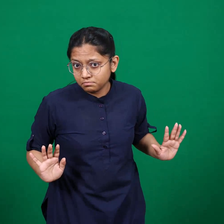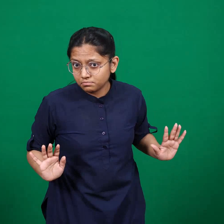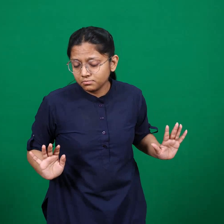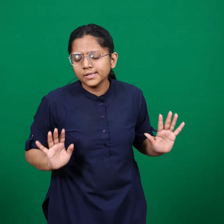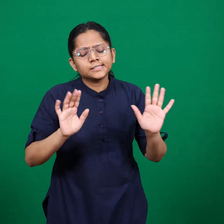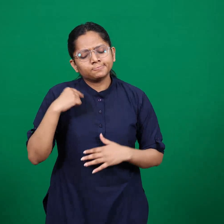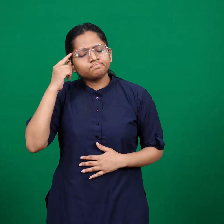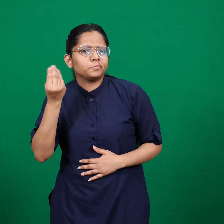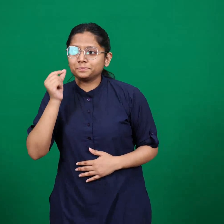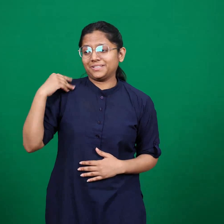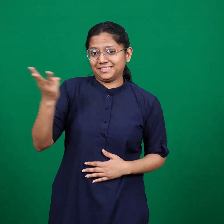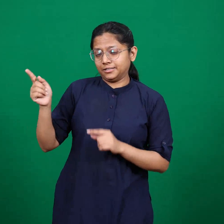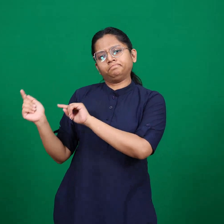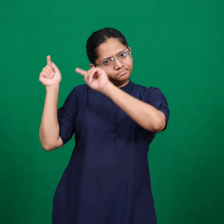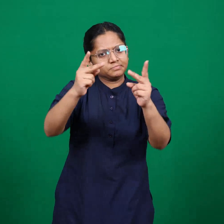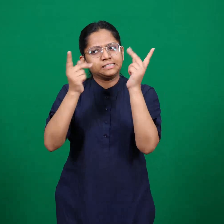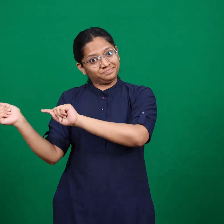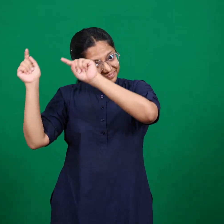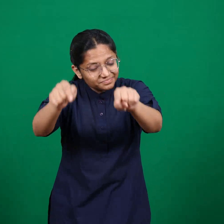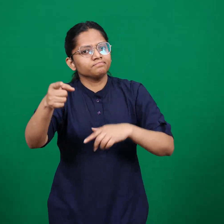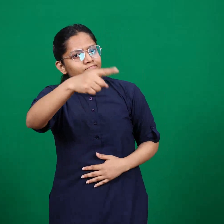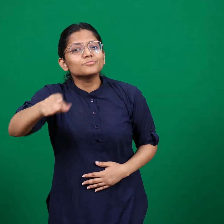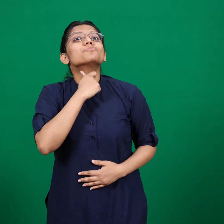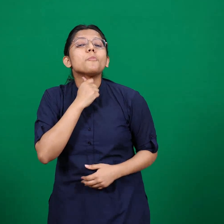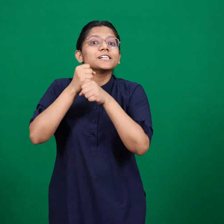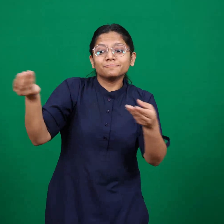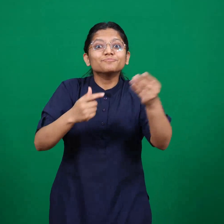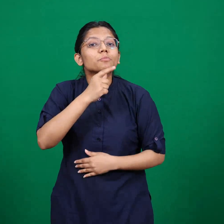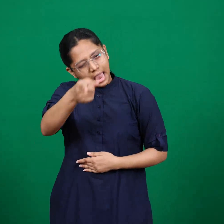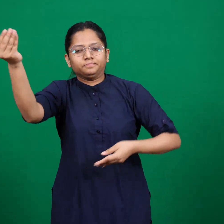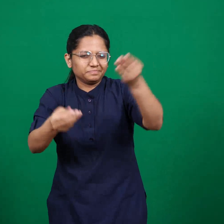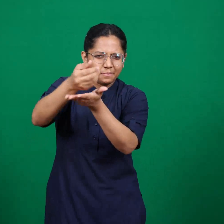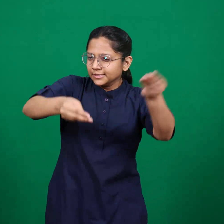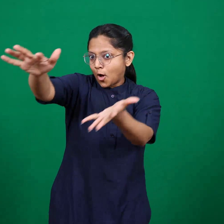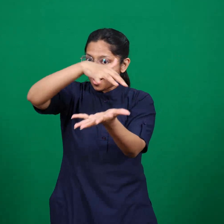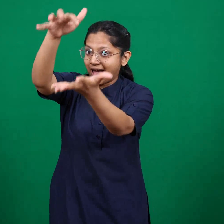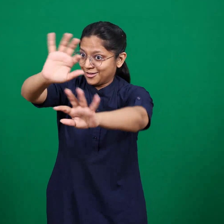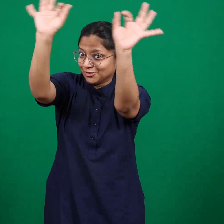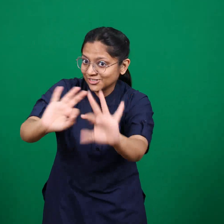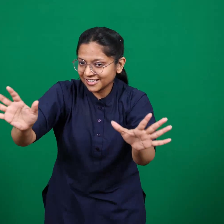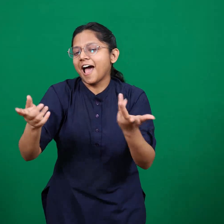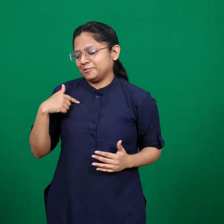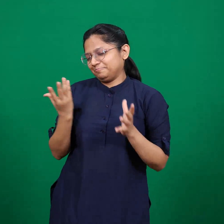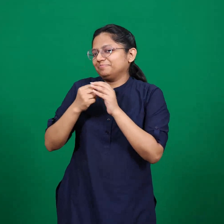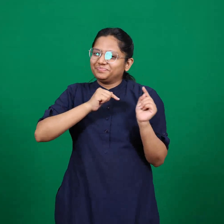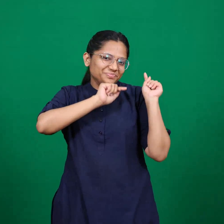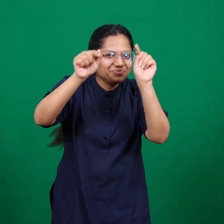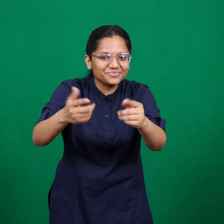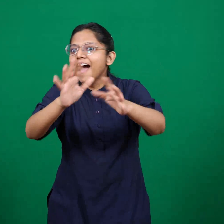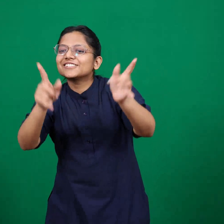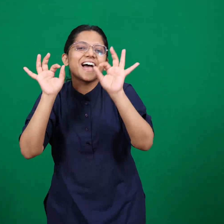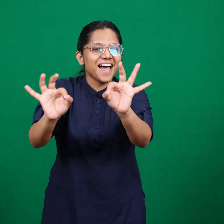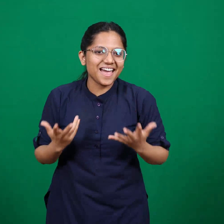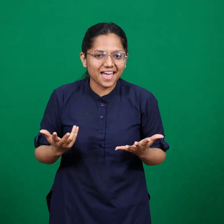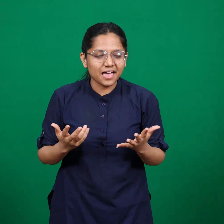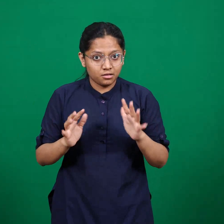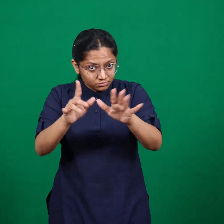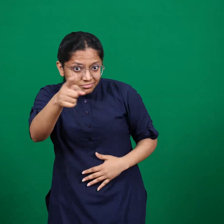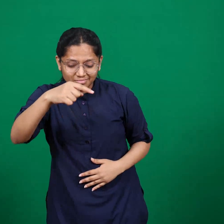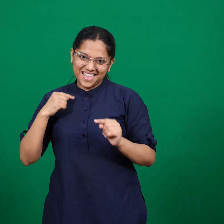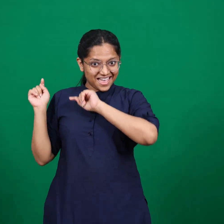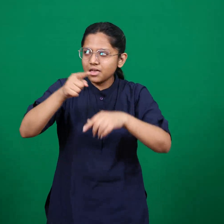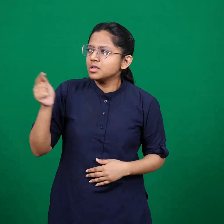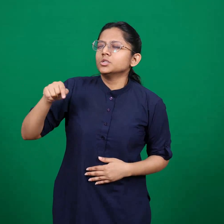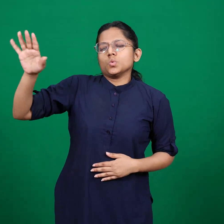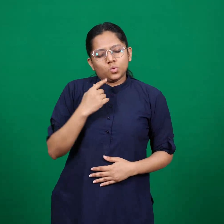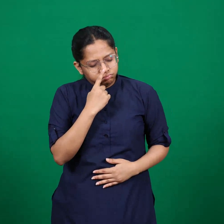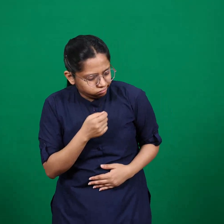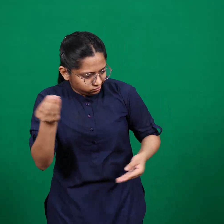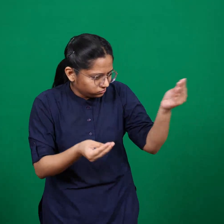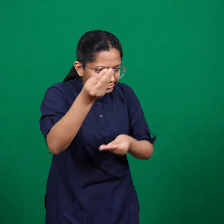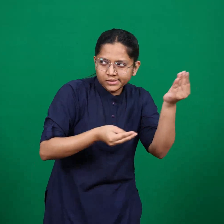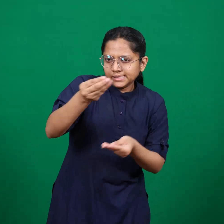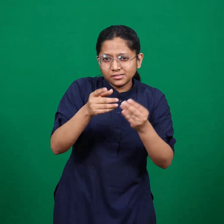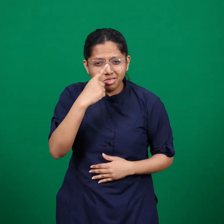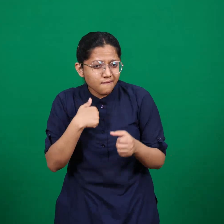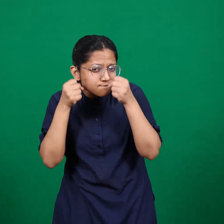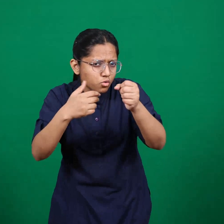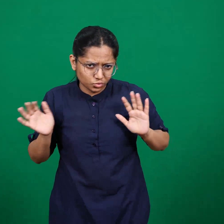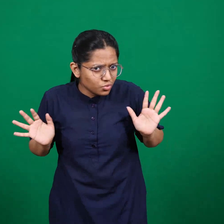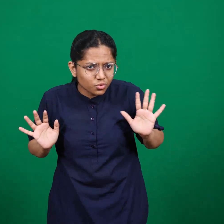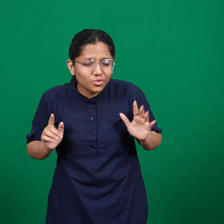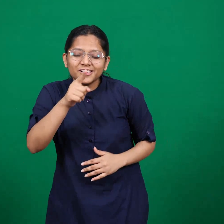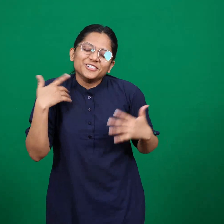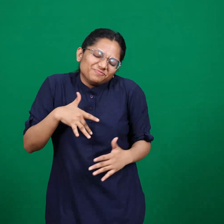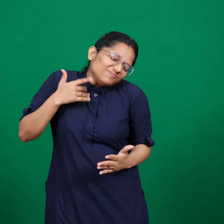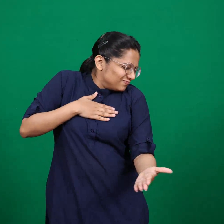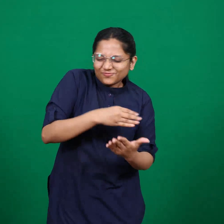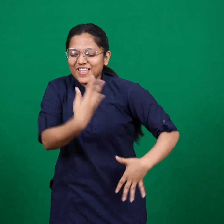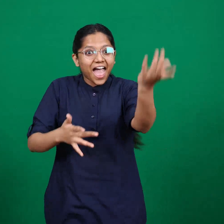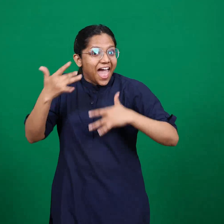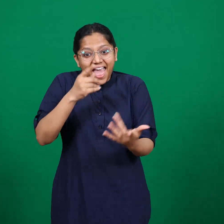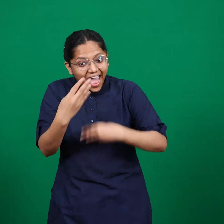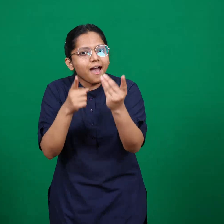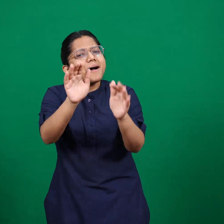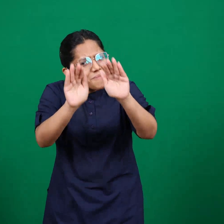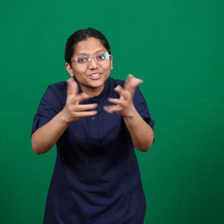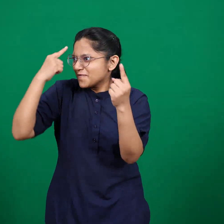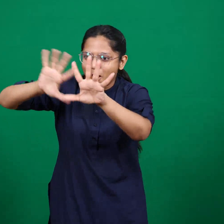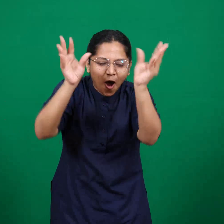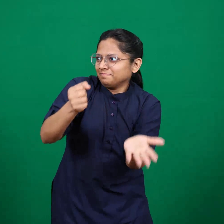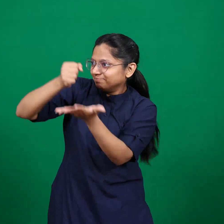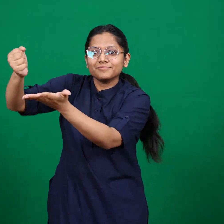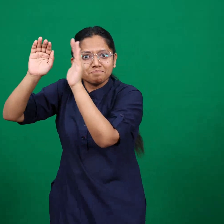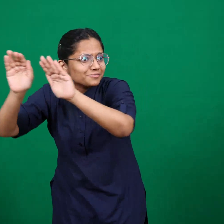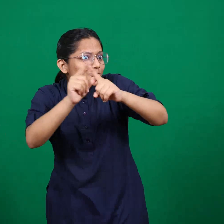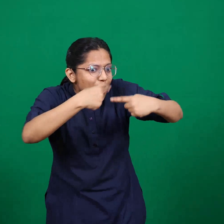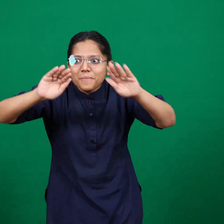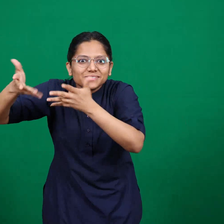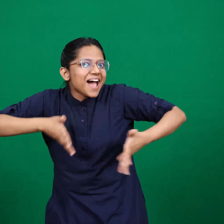So I thought it necessary to urge the brothers to visit you beforehand and make arrangements for the bountiful gift you had promised.